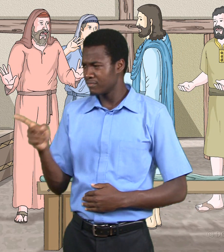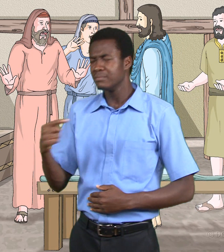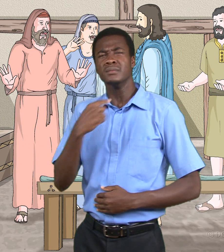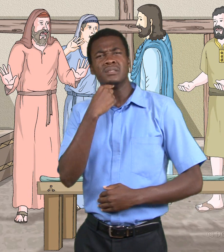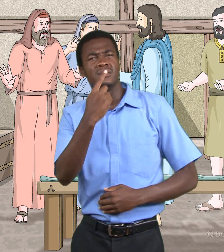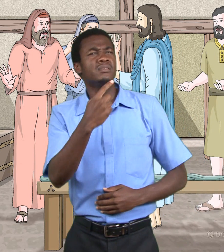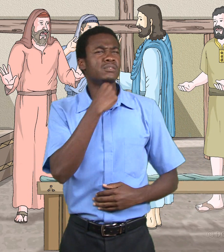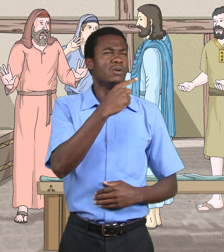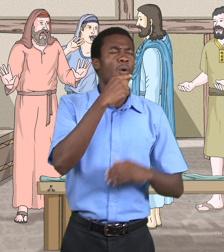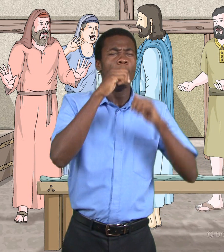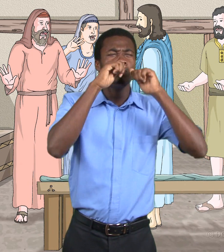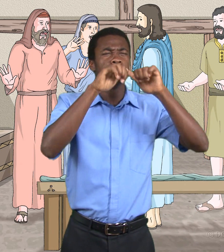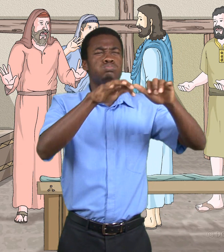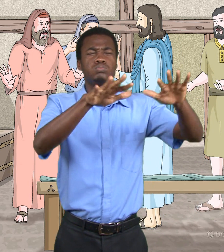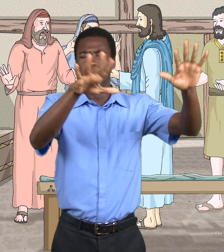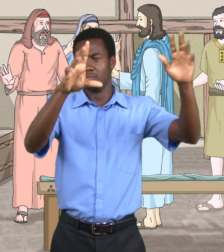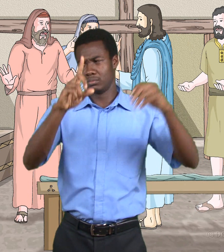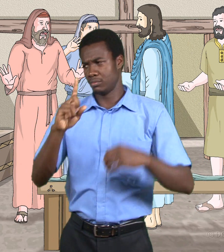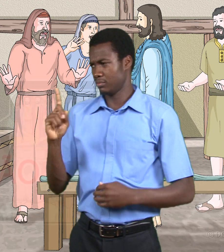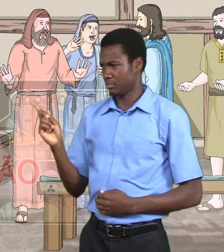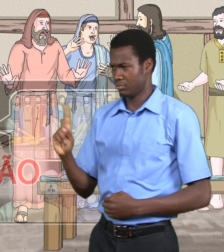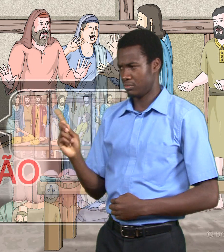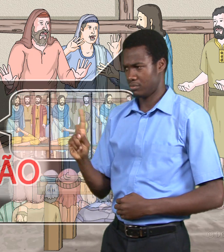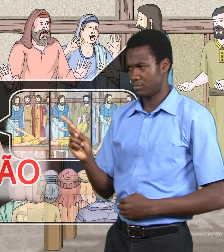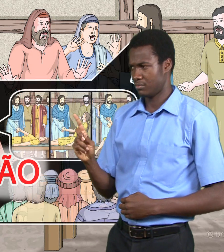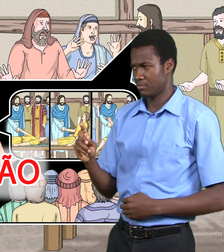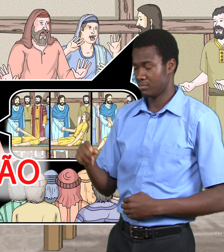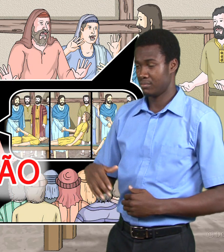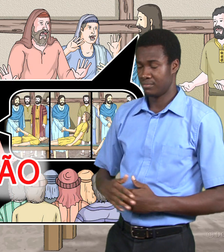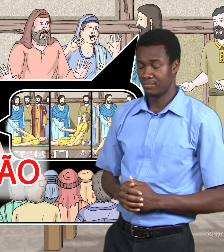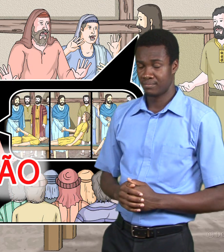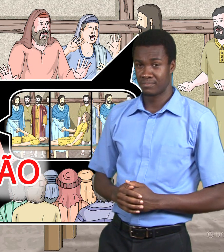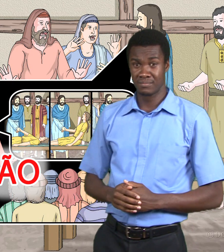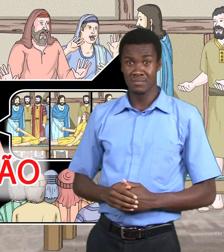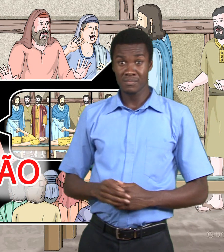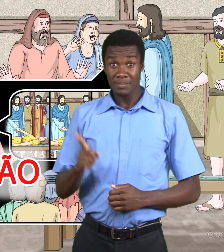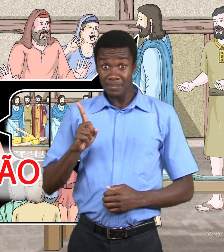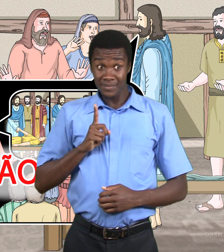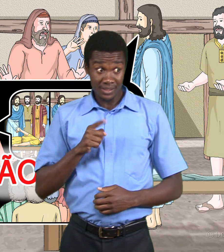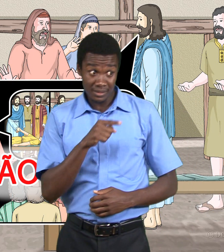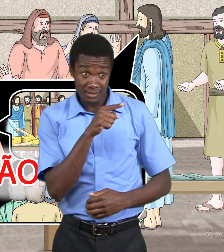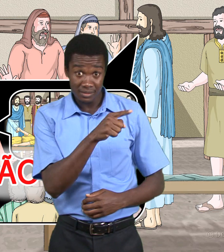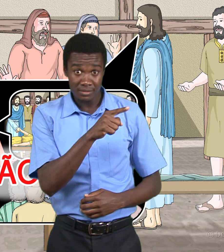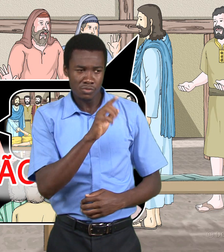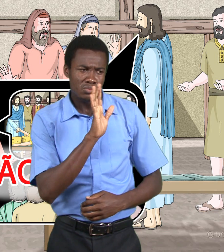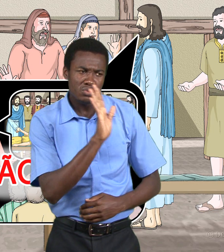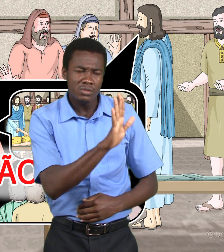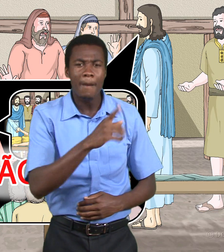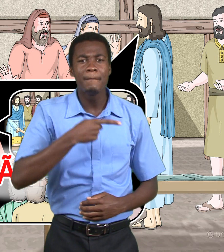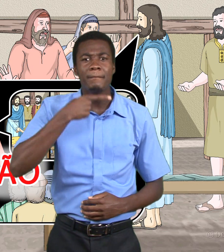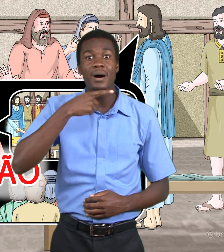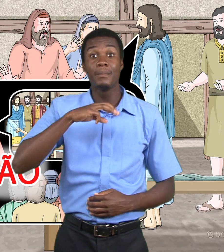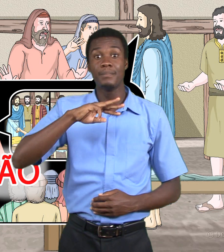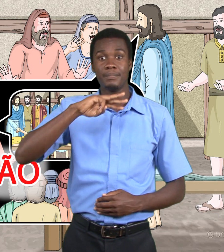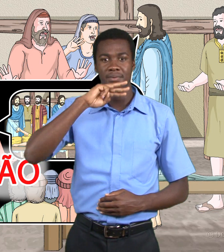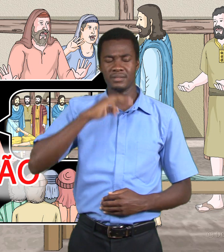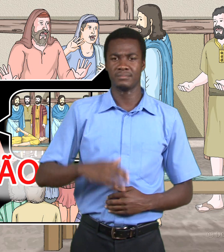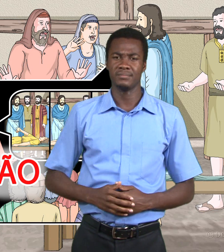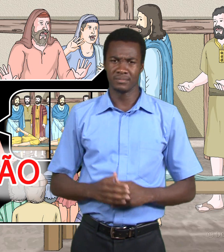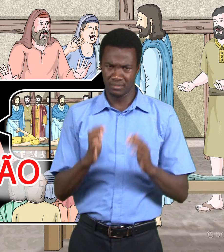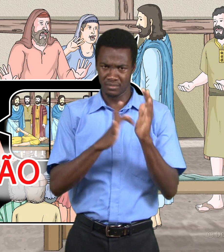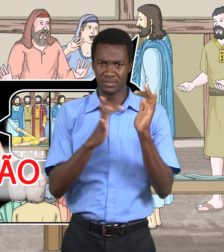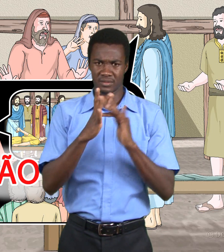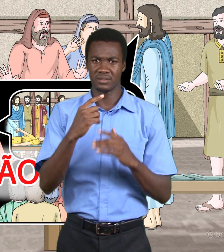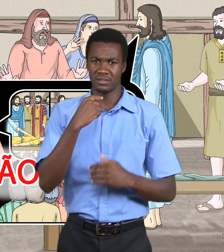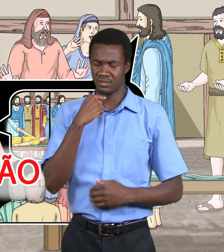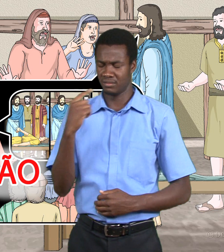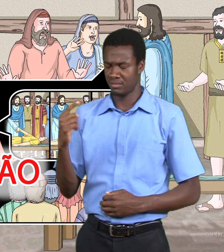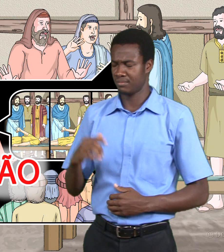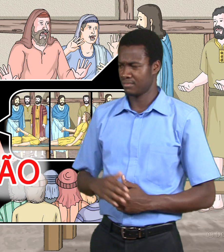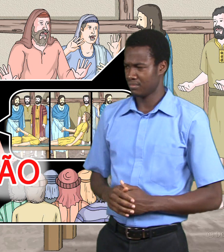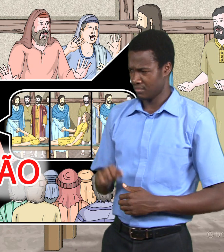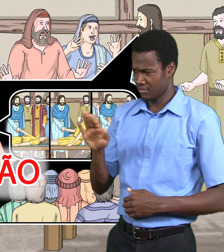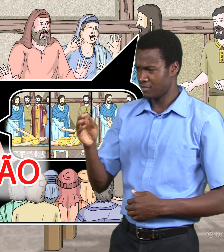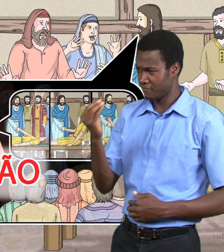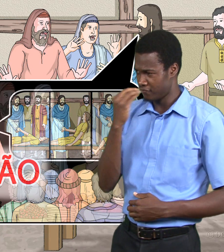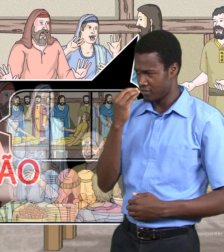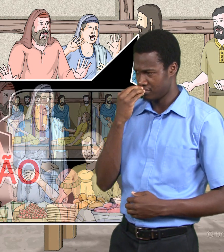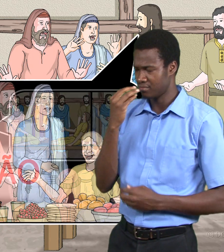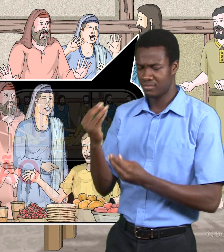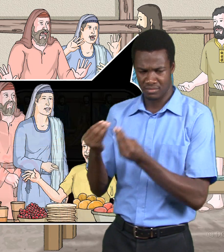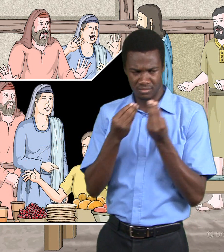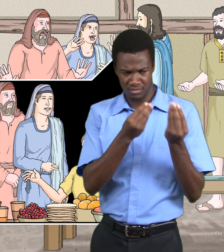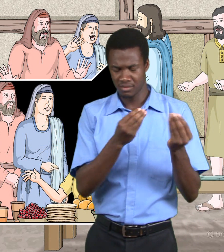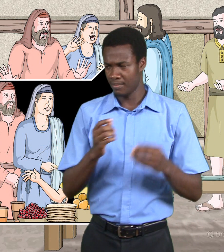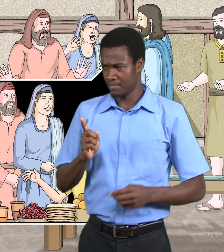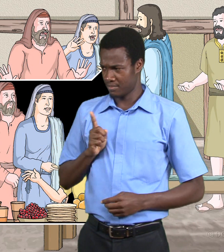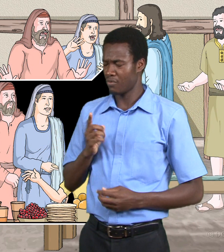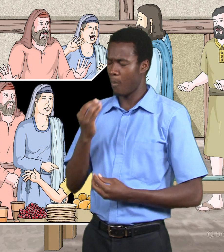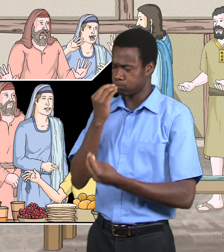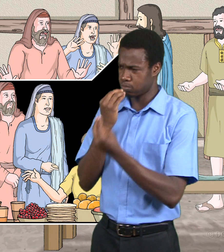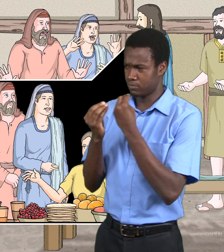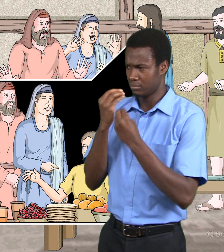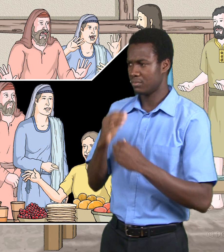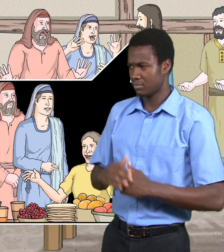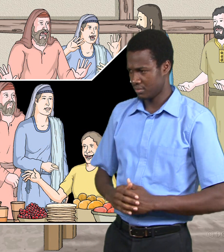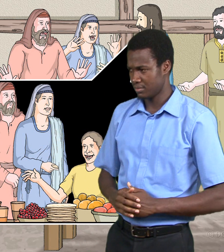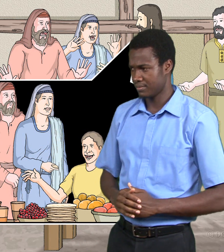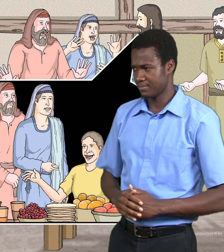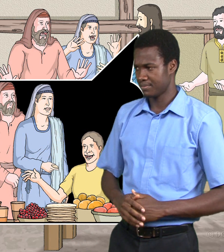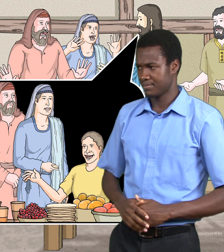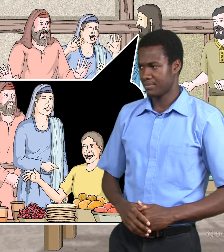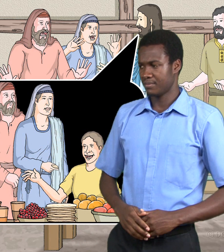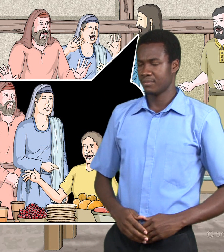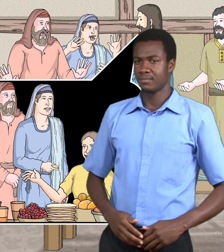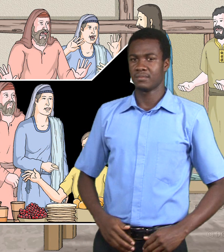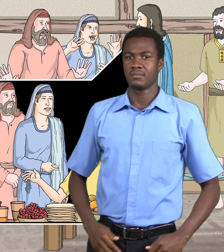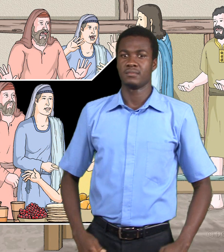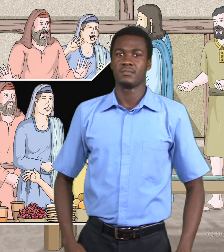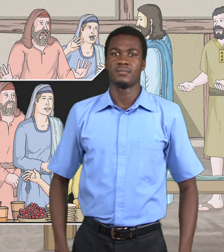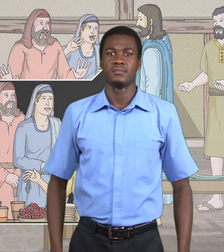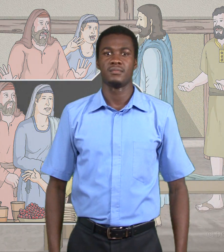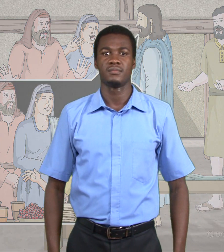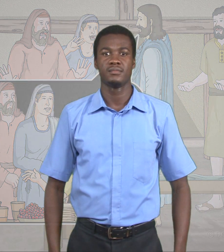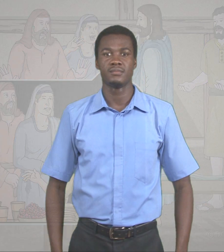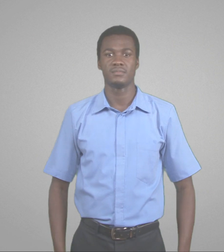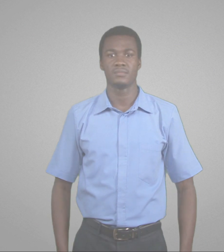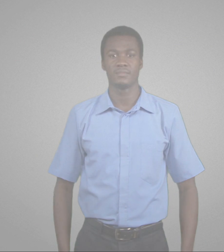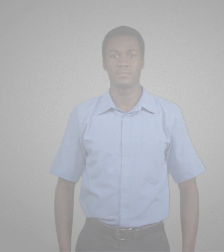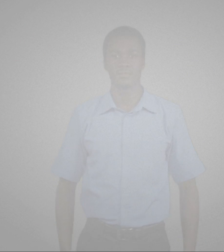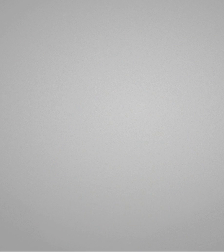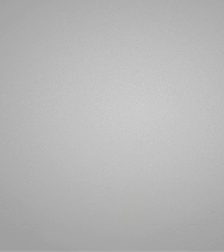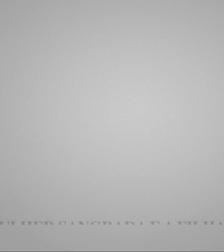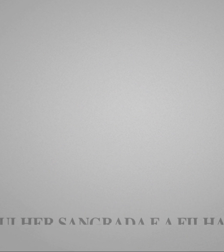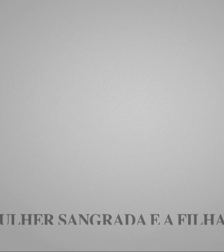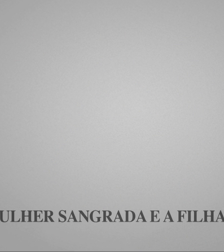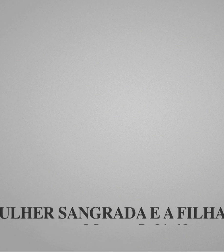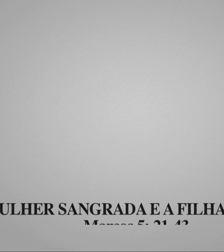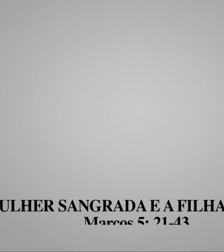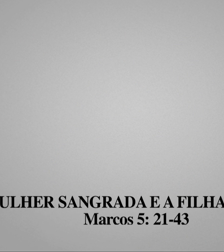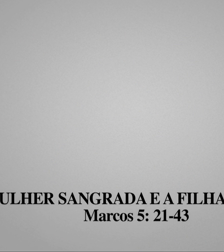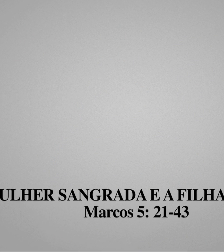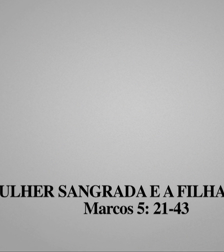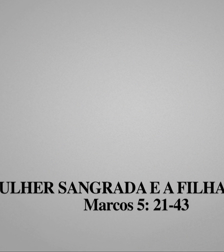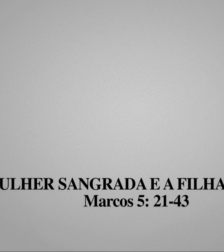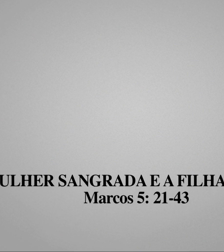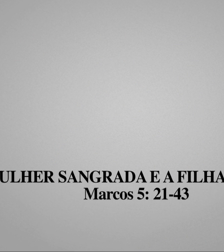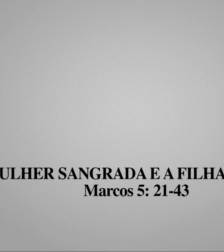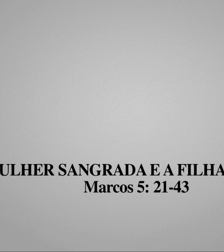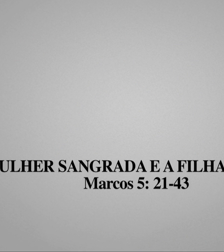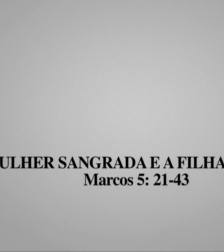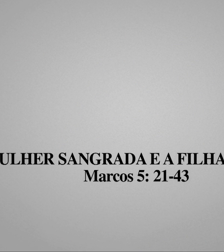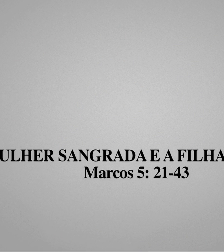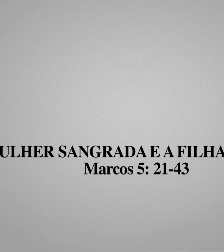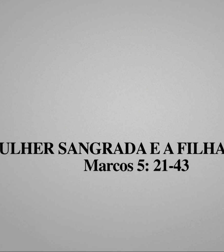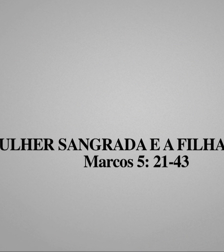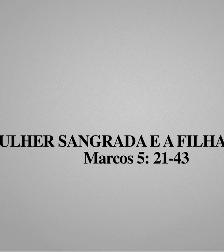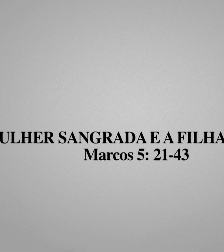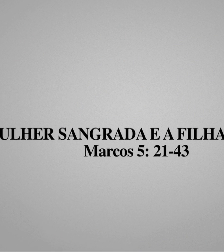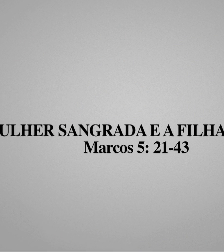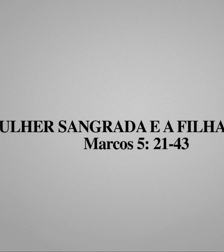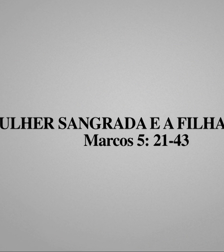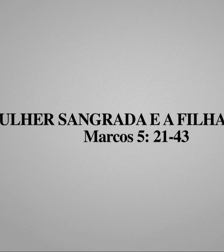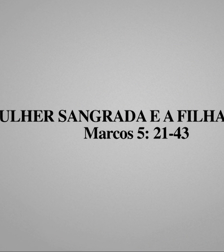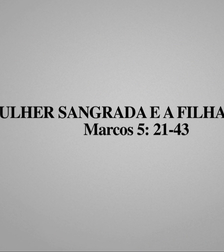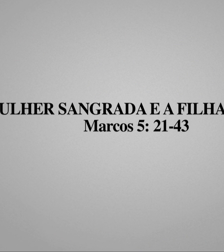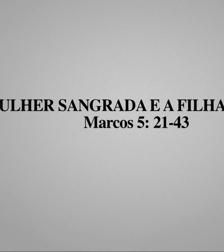Then Jesus gave strict orders that no one should know about this, and He told them to give her something to eat.